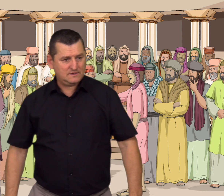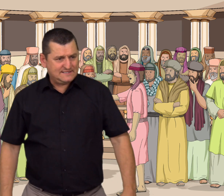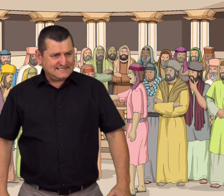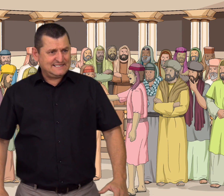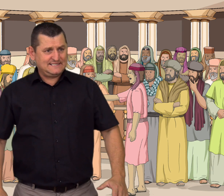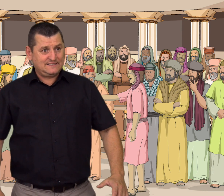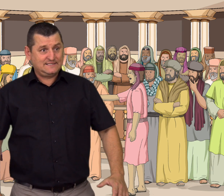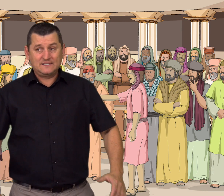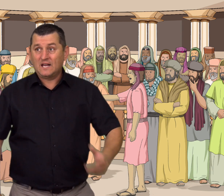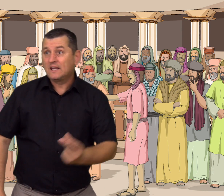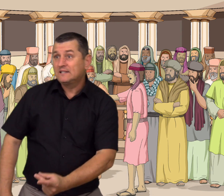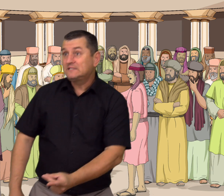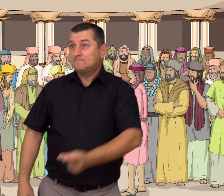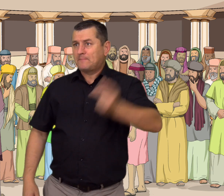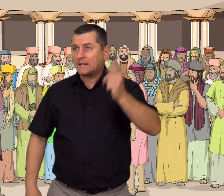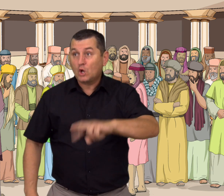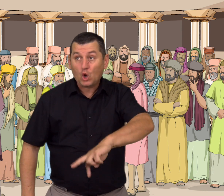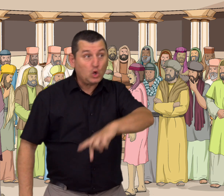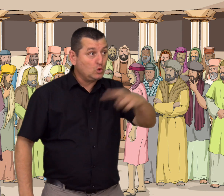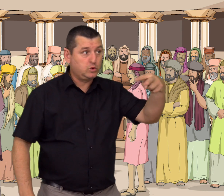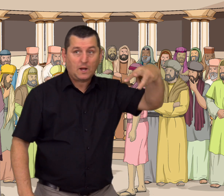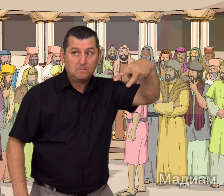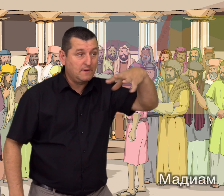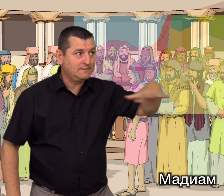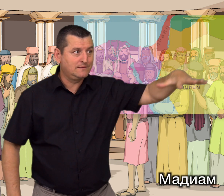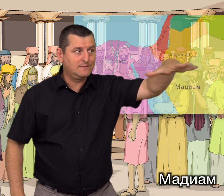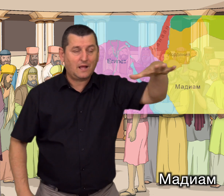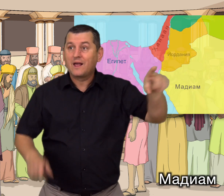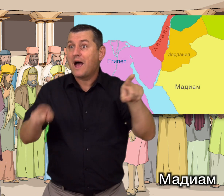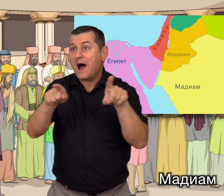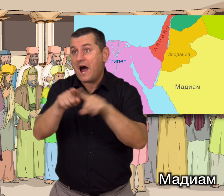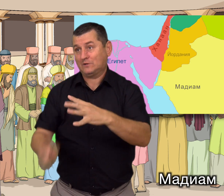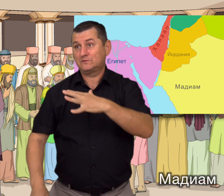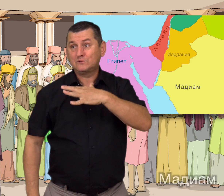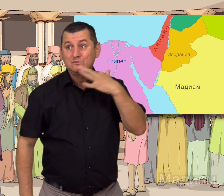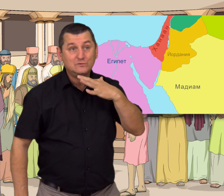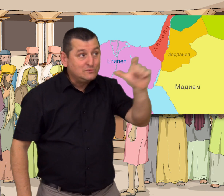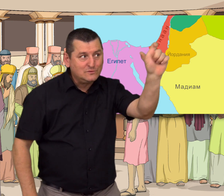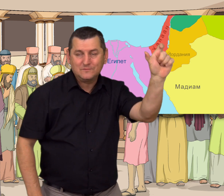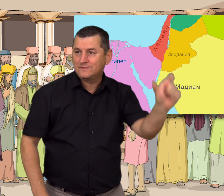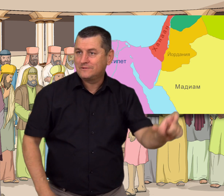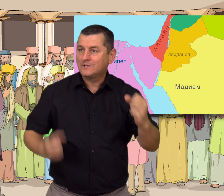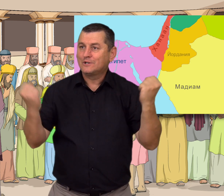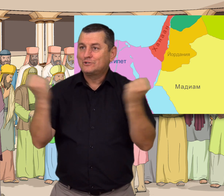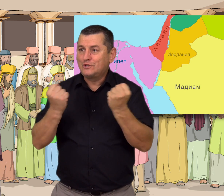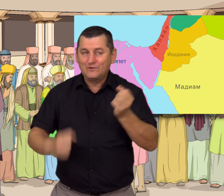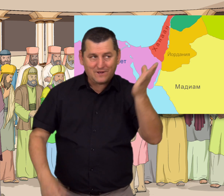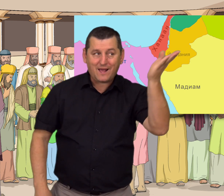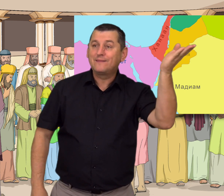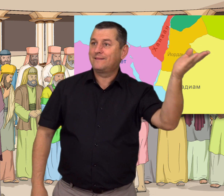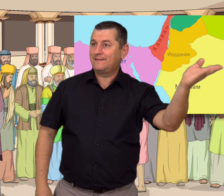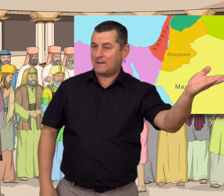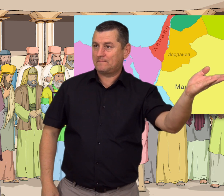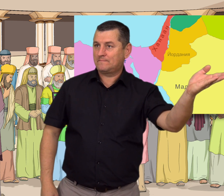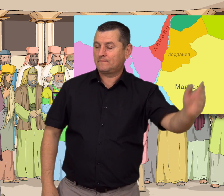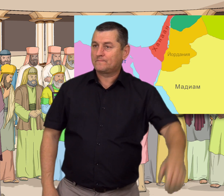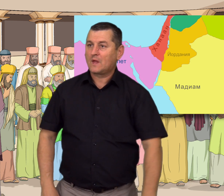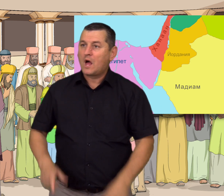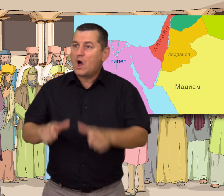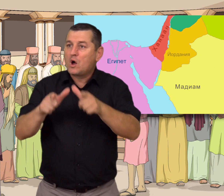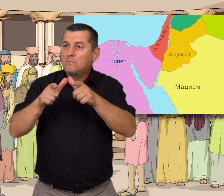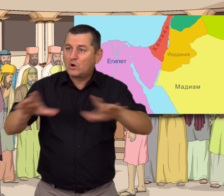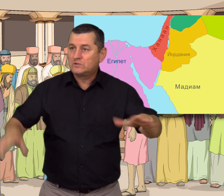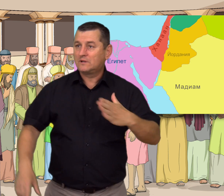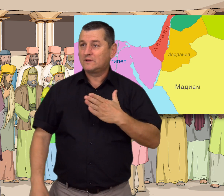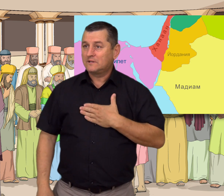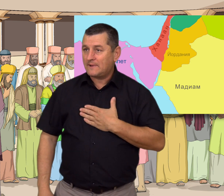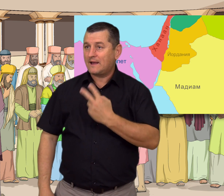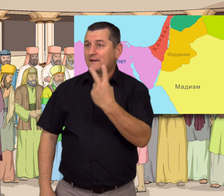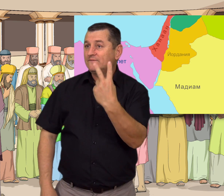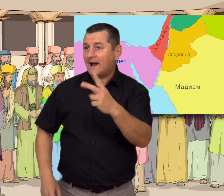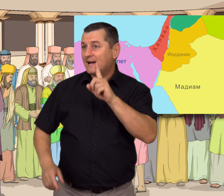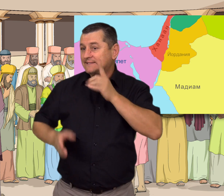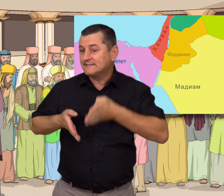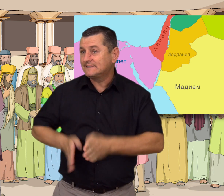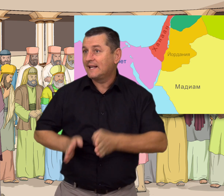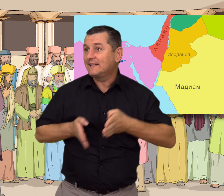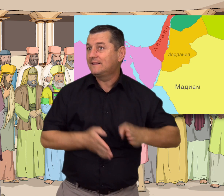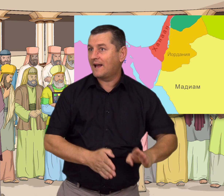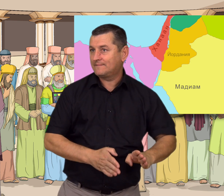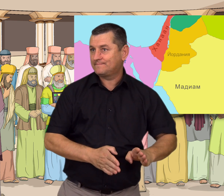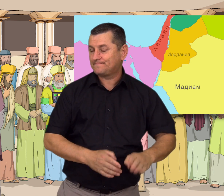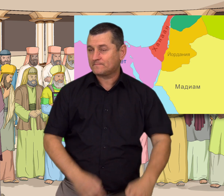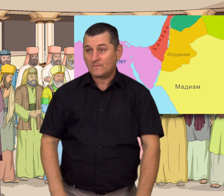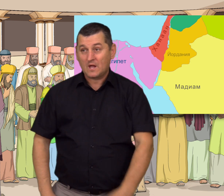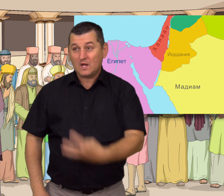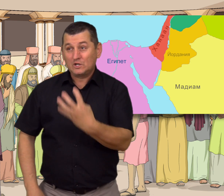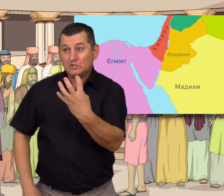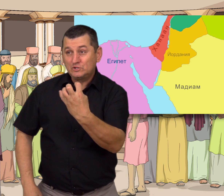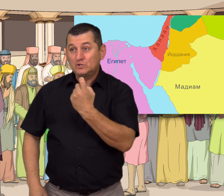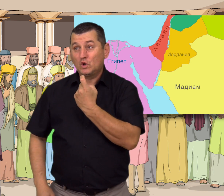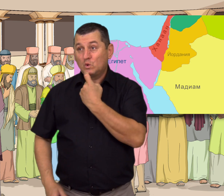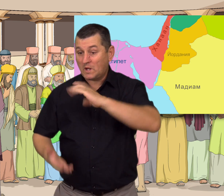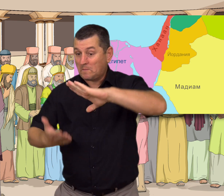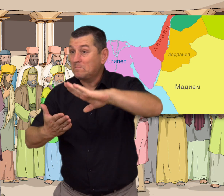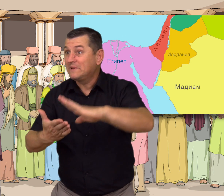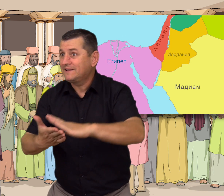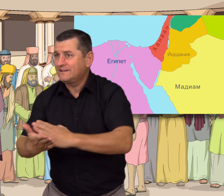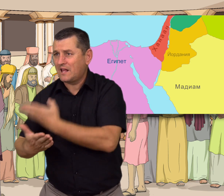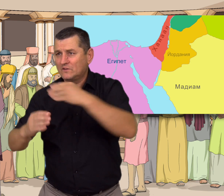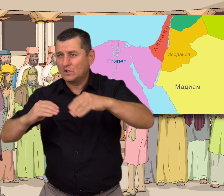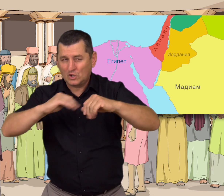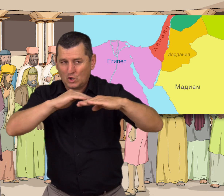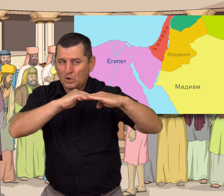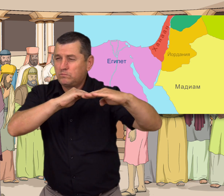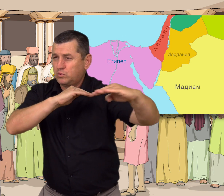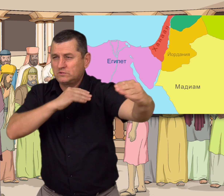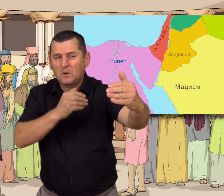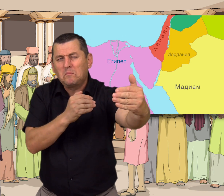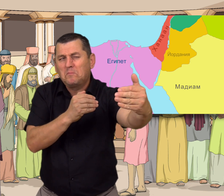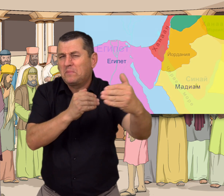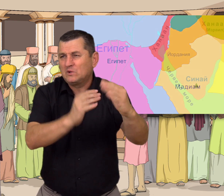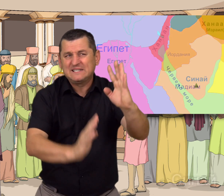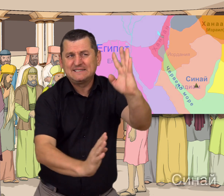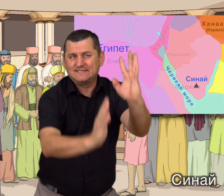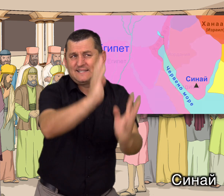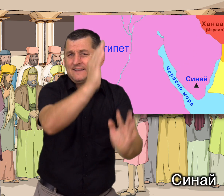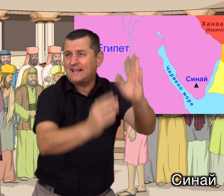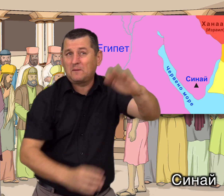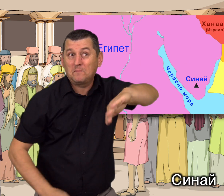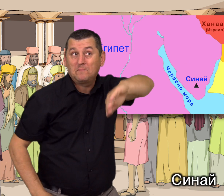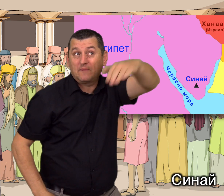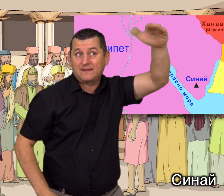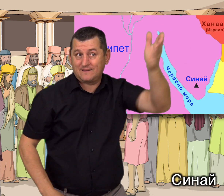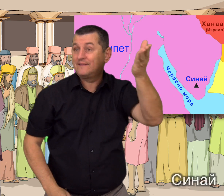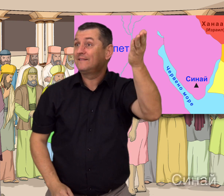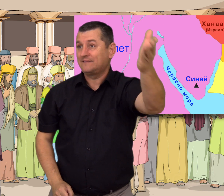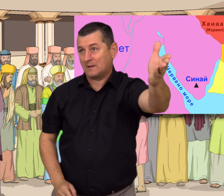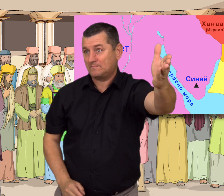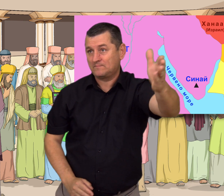At this remark, Moses fled to the land of Midian, where he lived as a foreigner and had two sons.